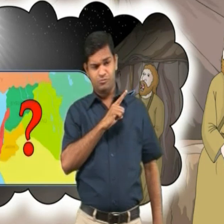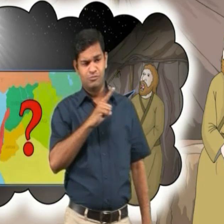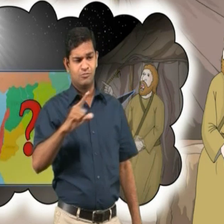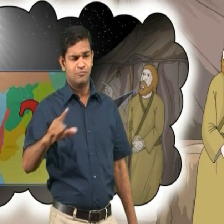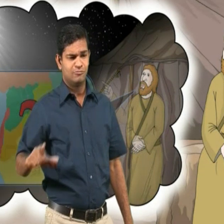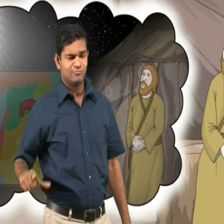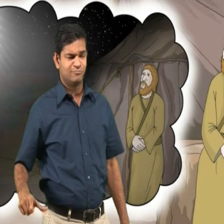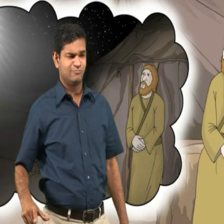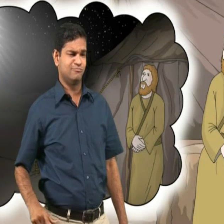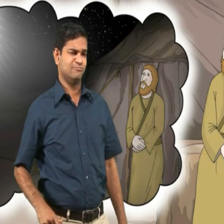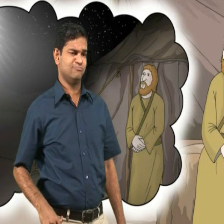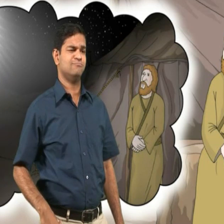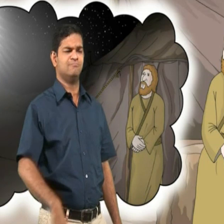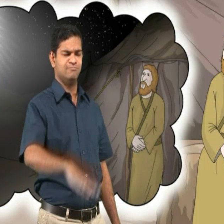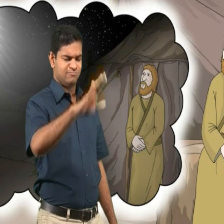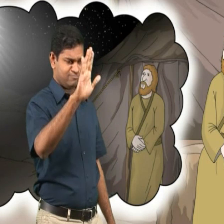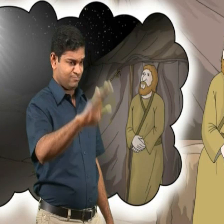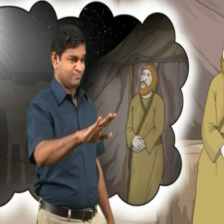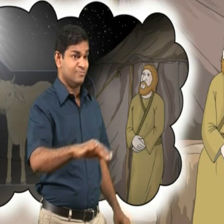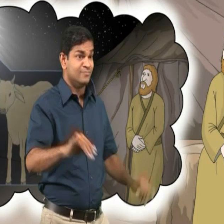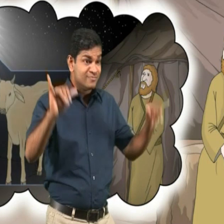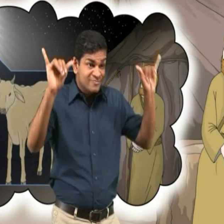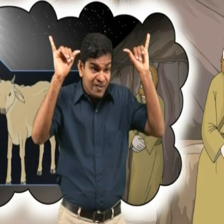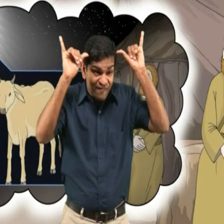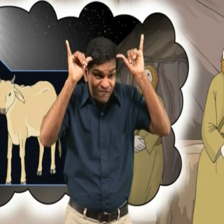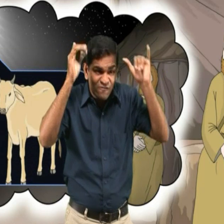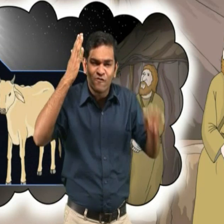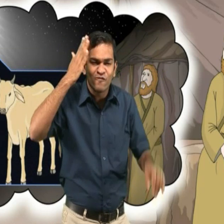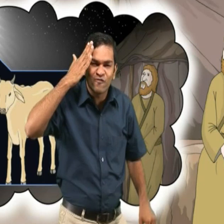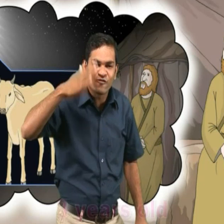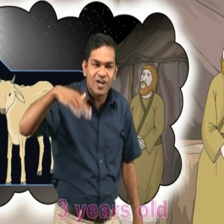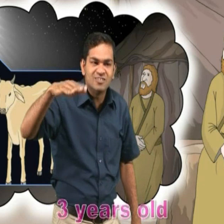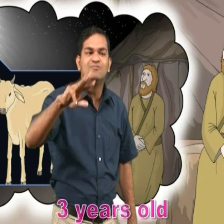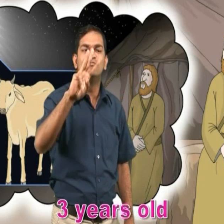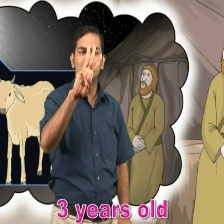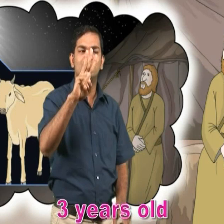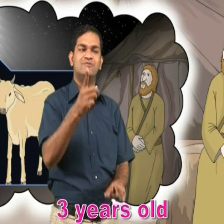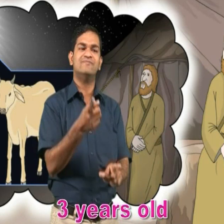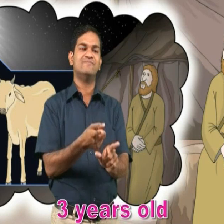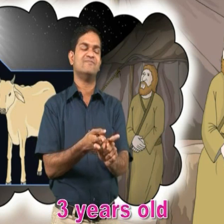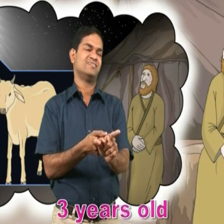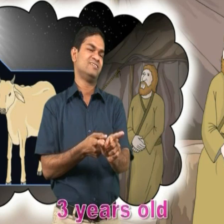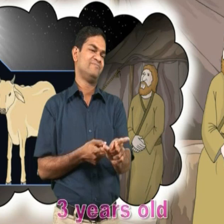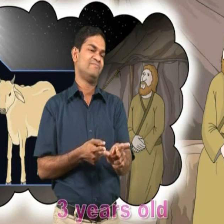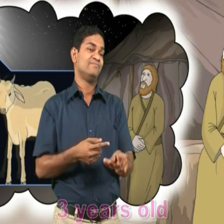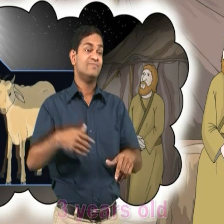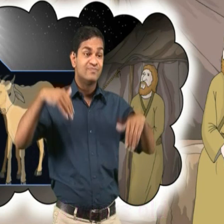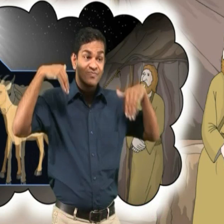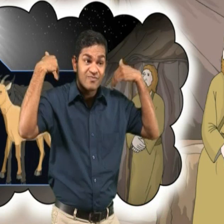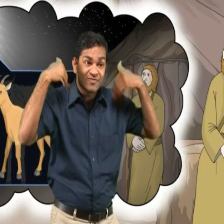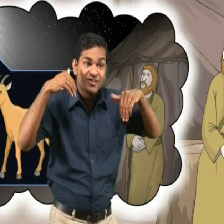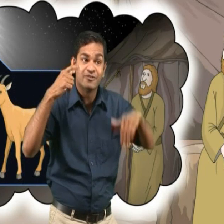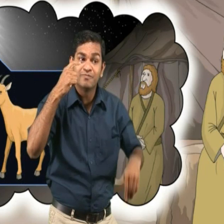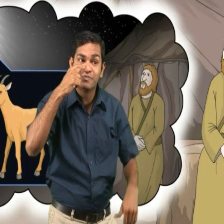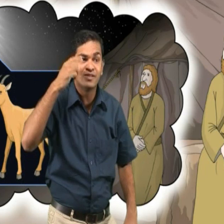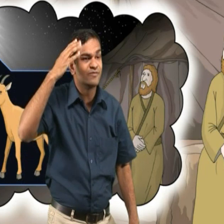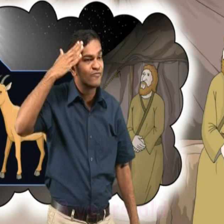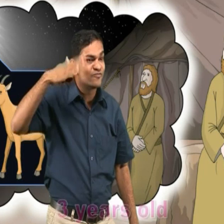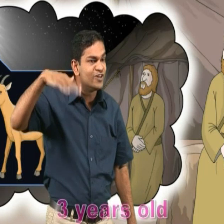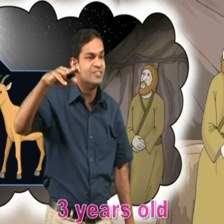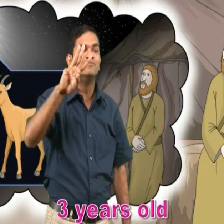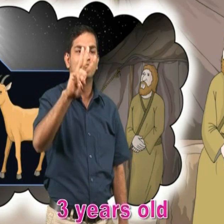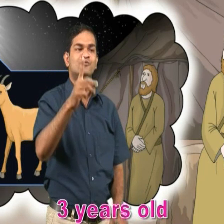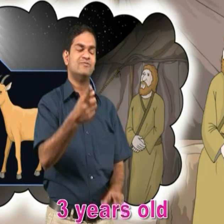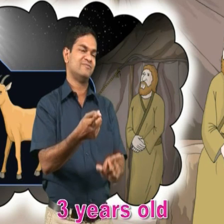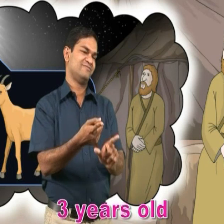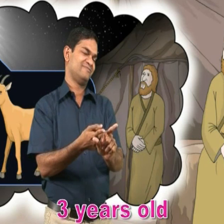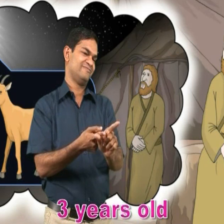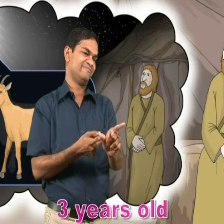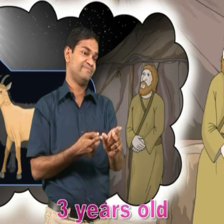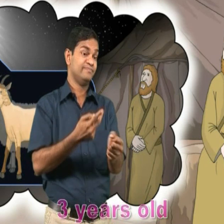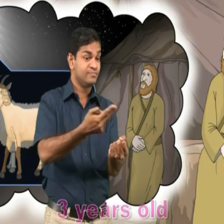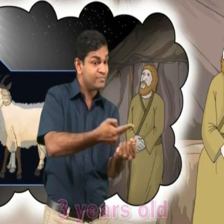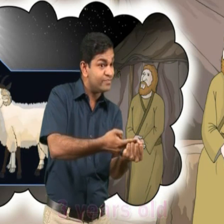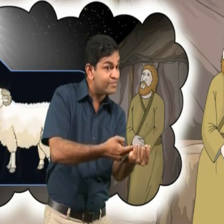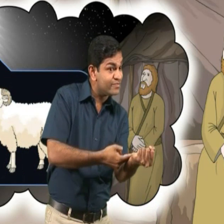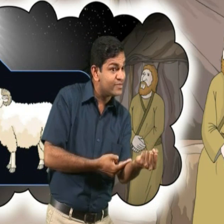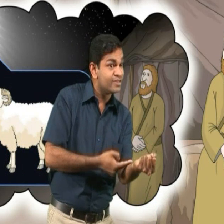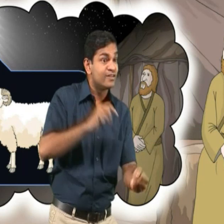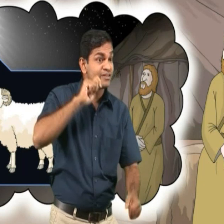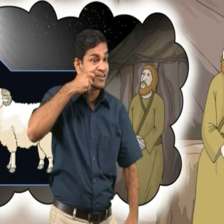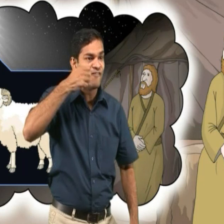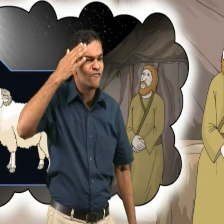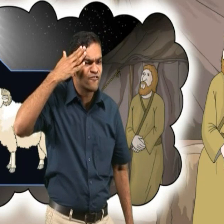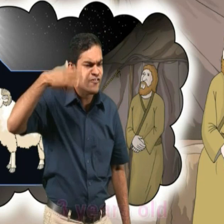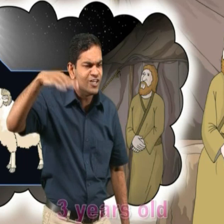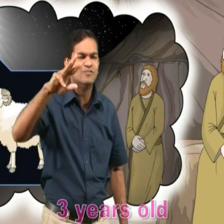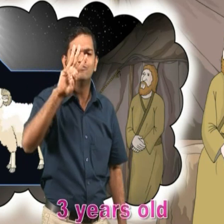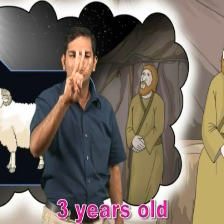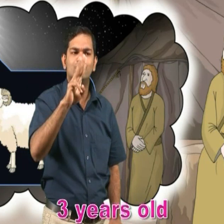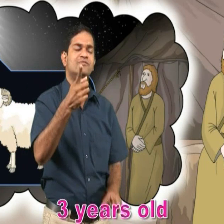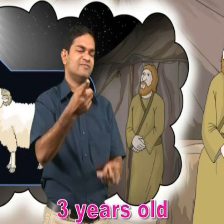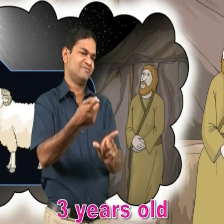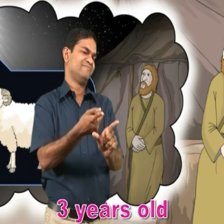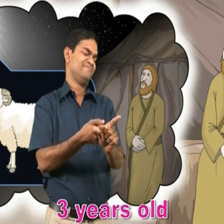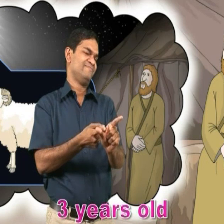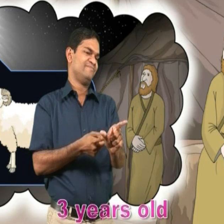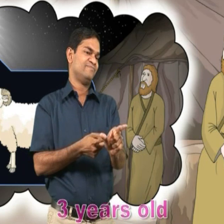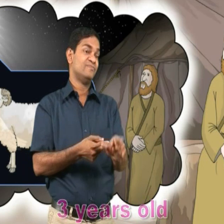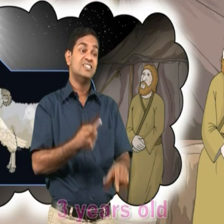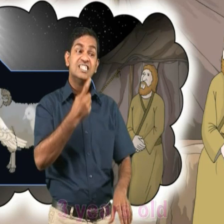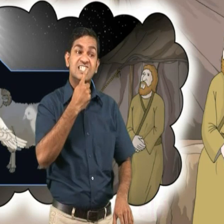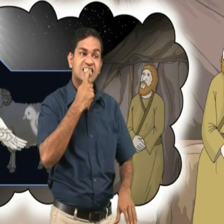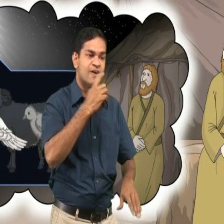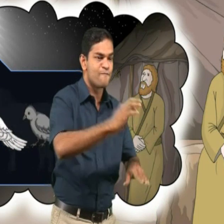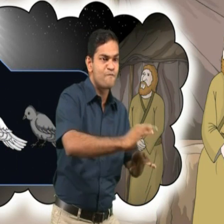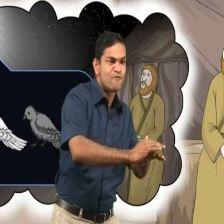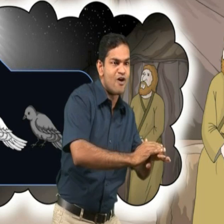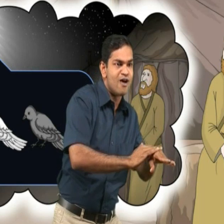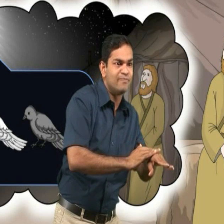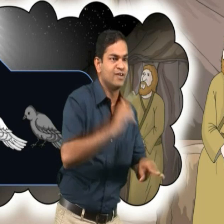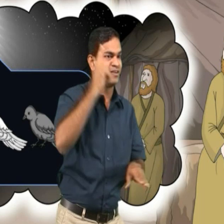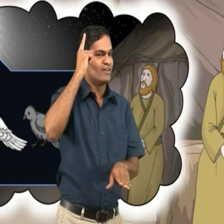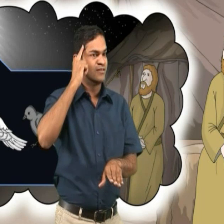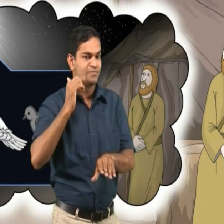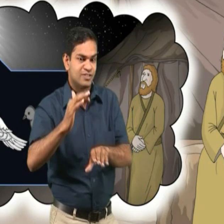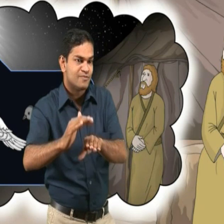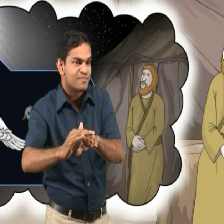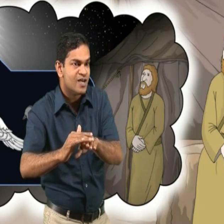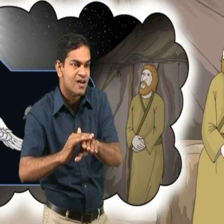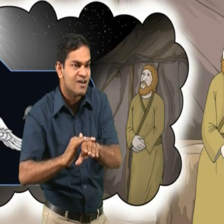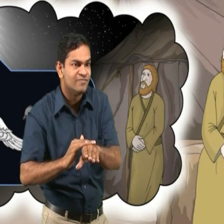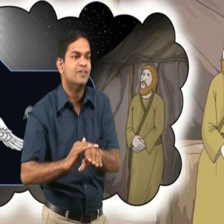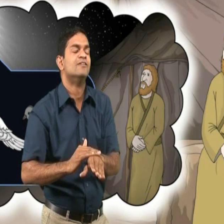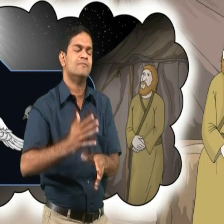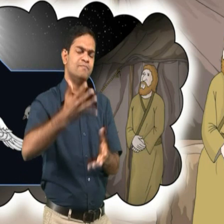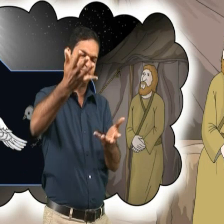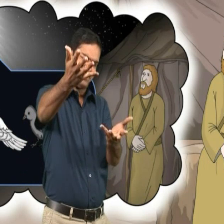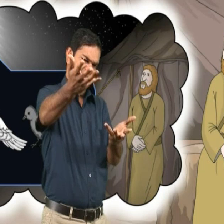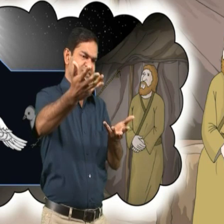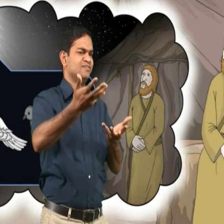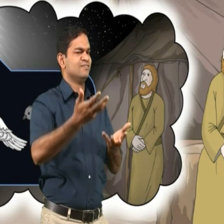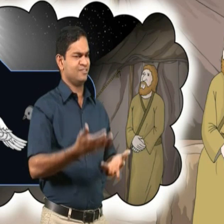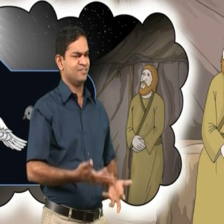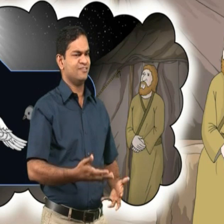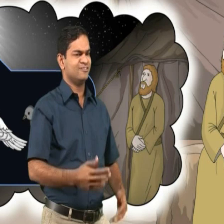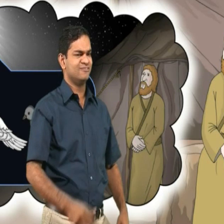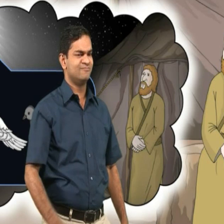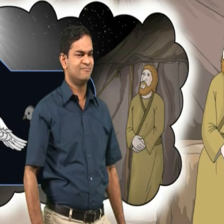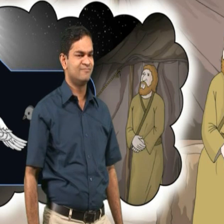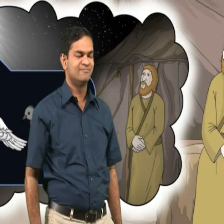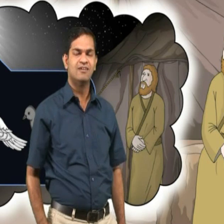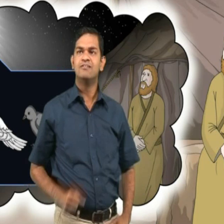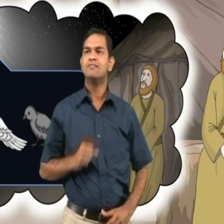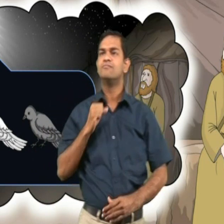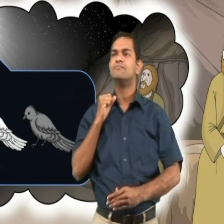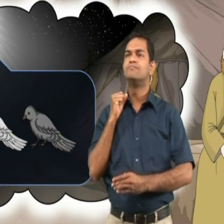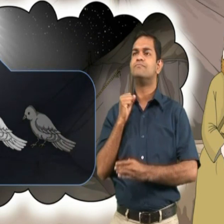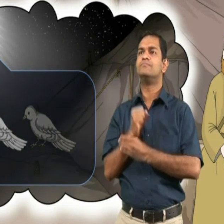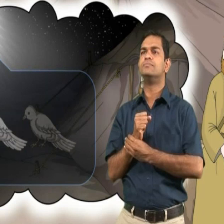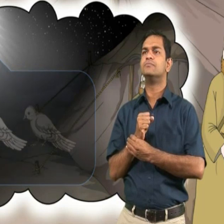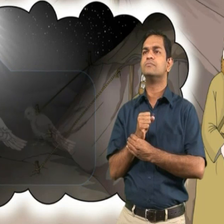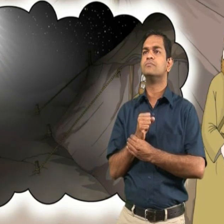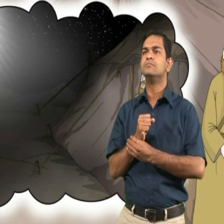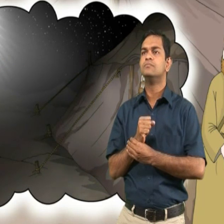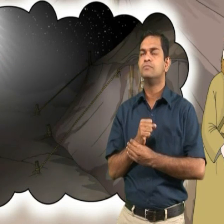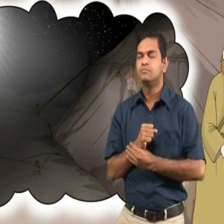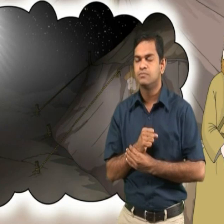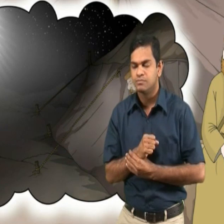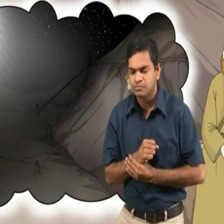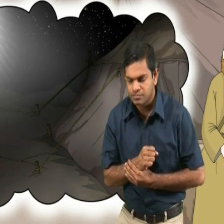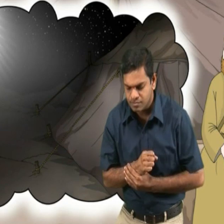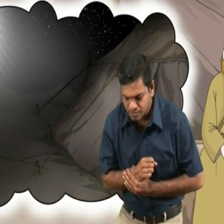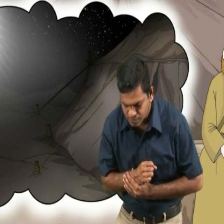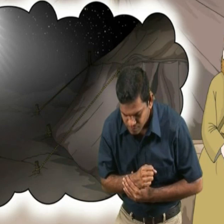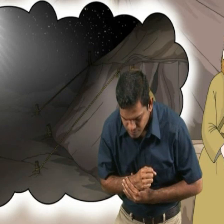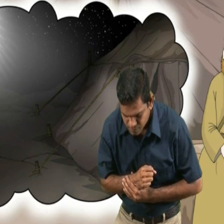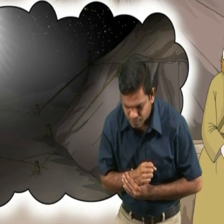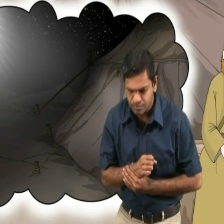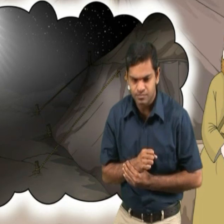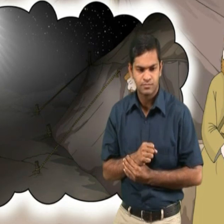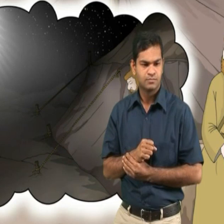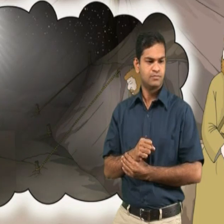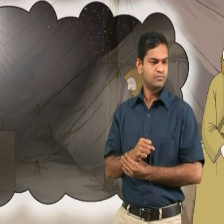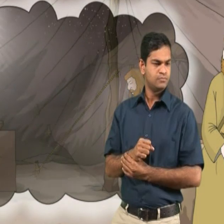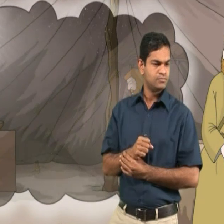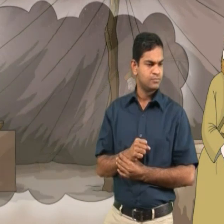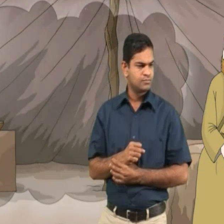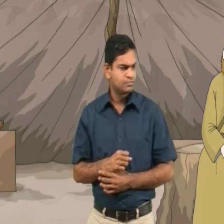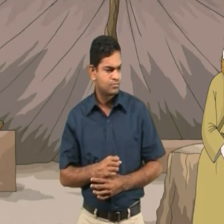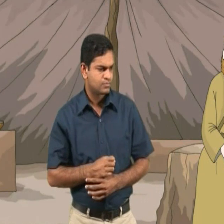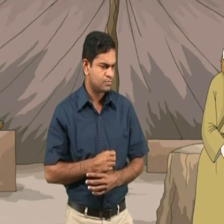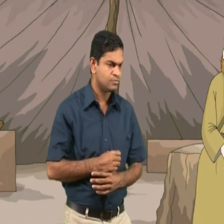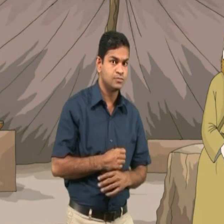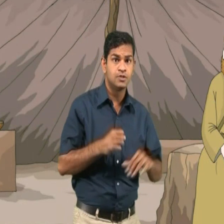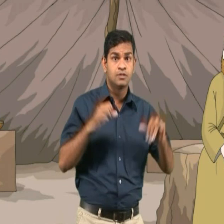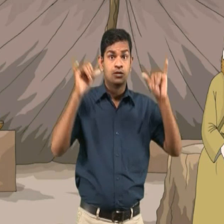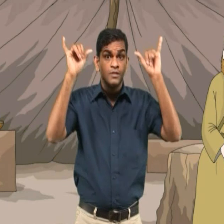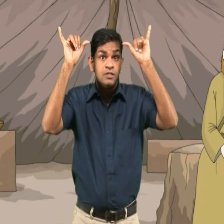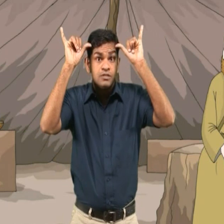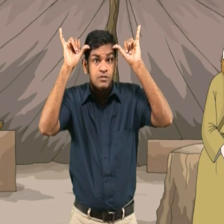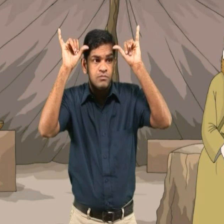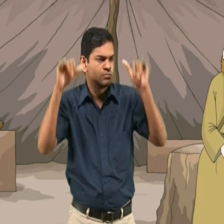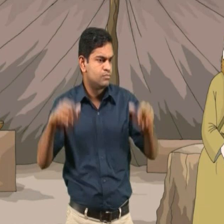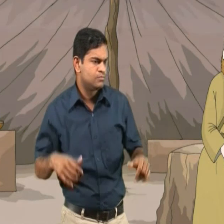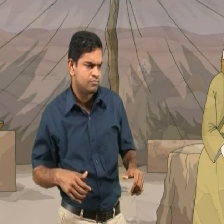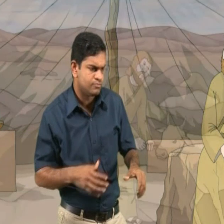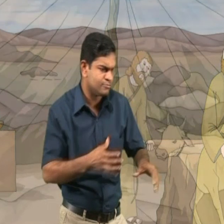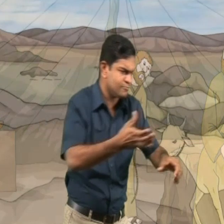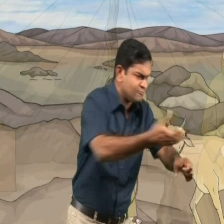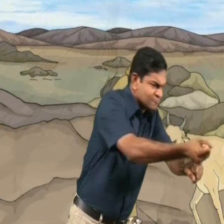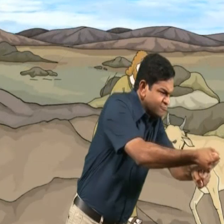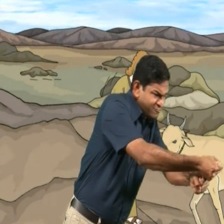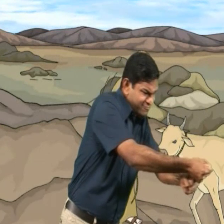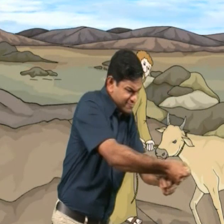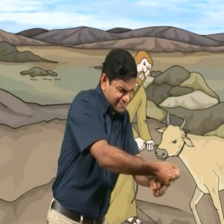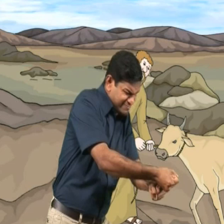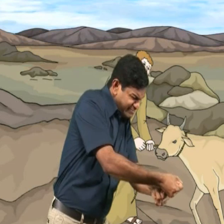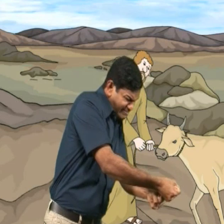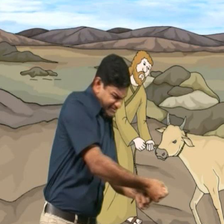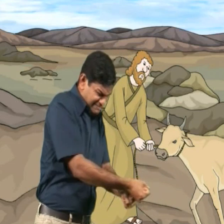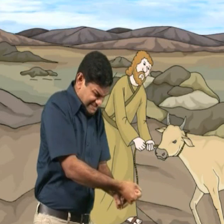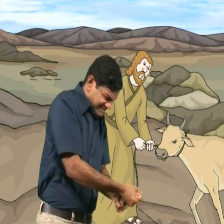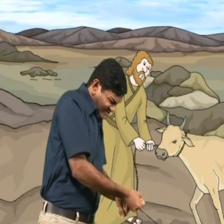And the LORD said to him, “Bring Me a heifer, a goat, and a ram, each three years old, along with a turtledove and a young pigeon.”